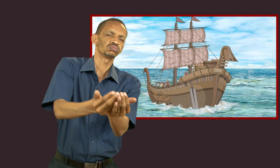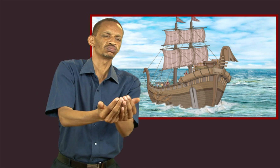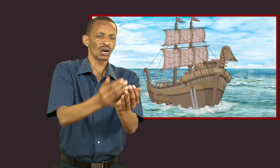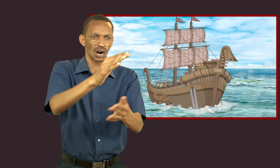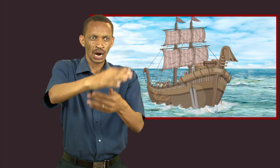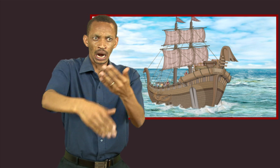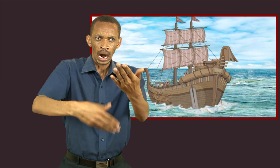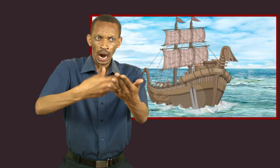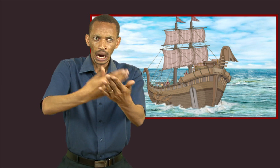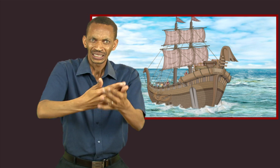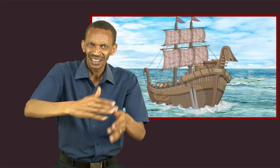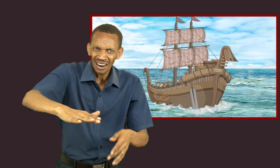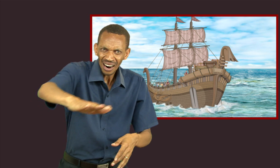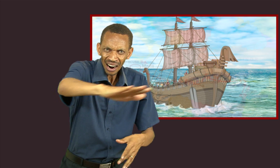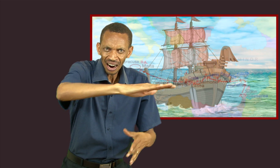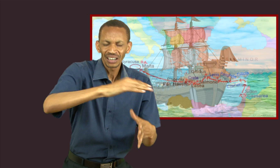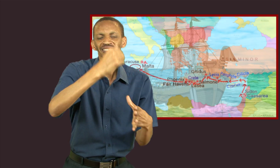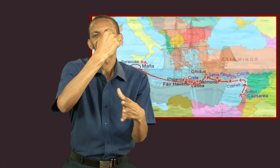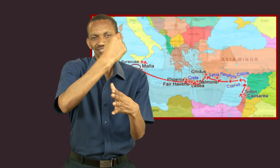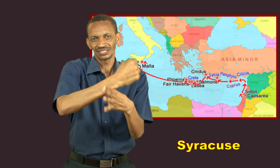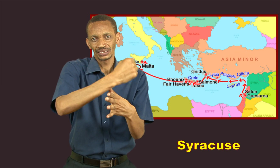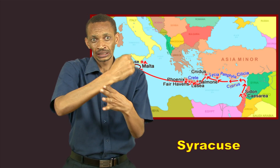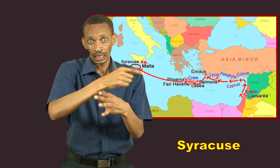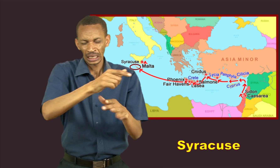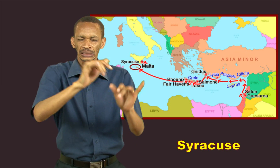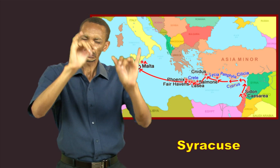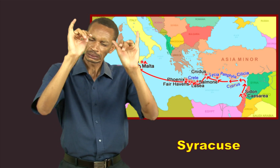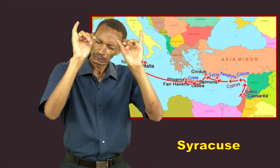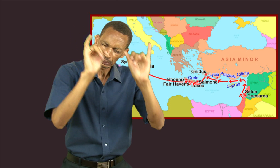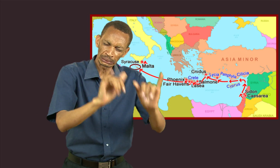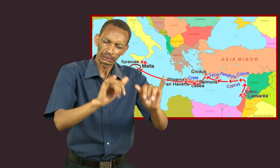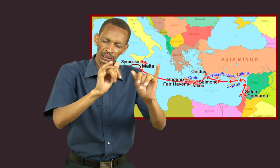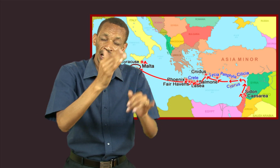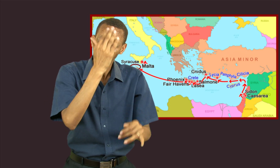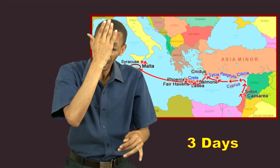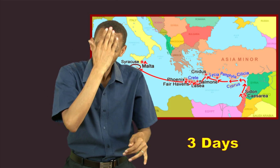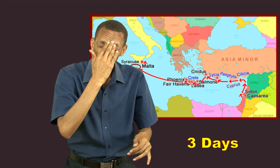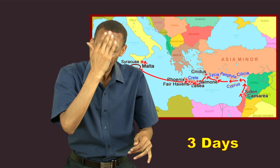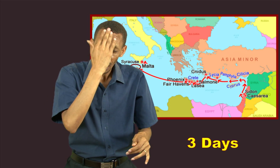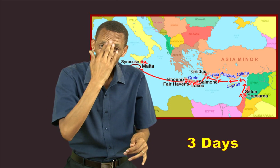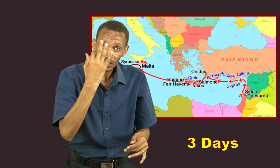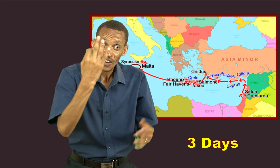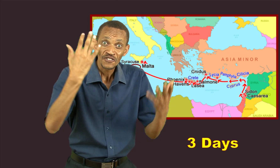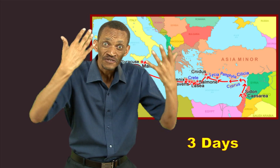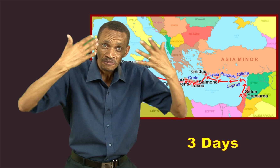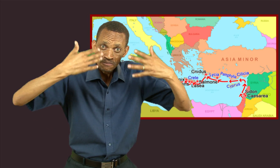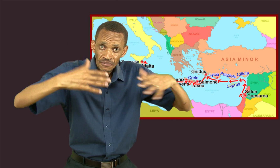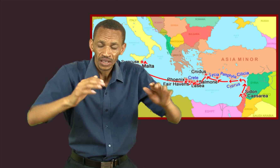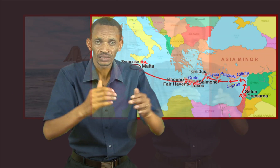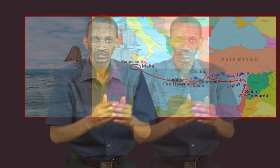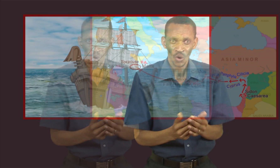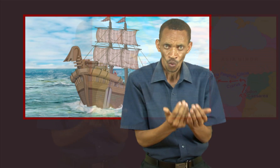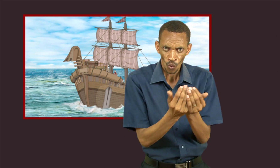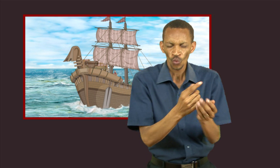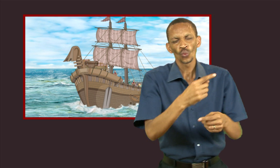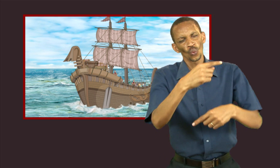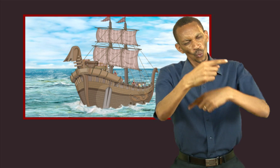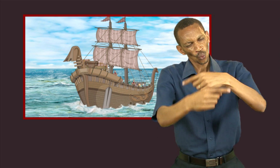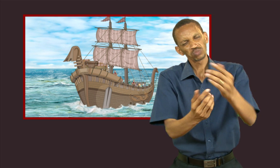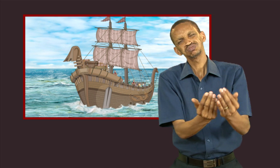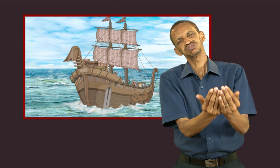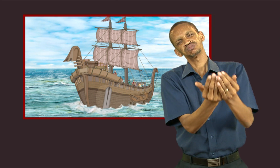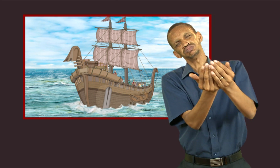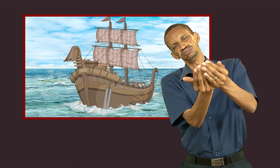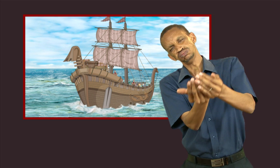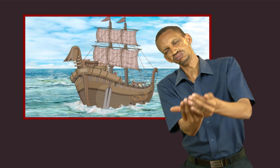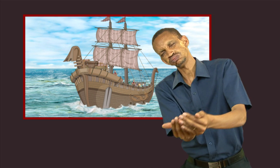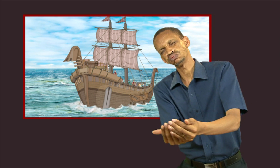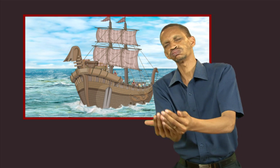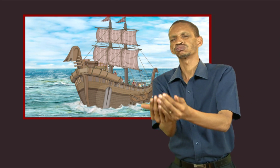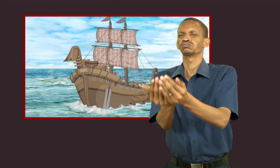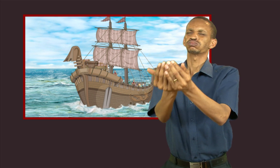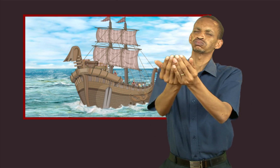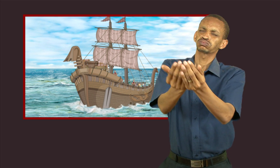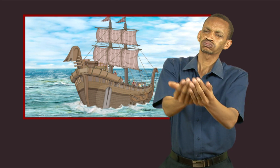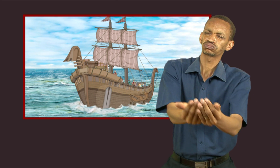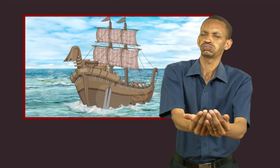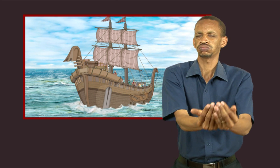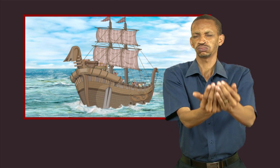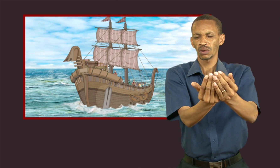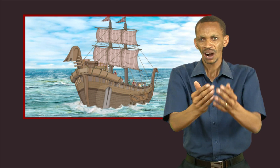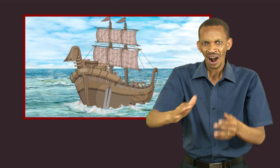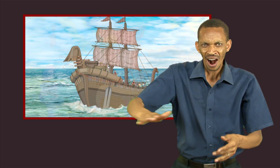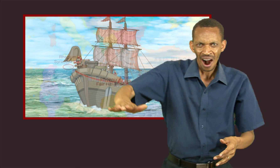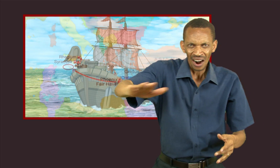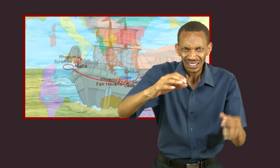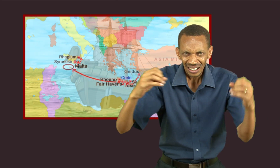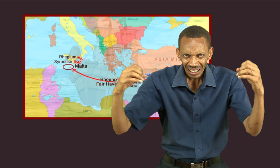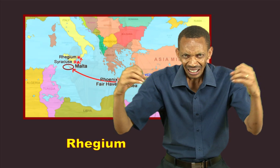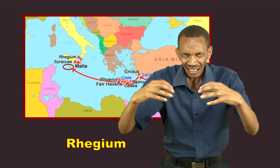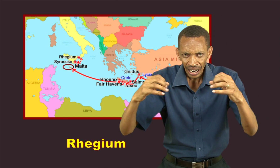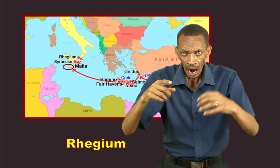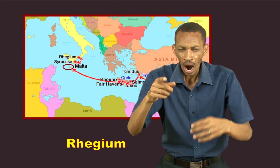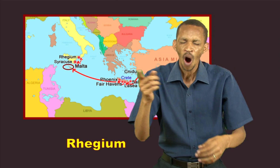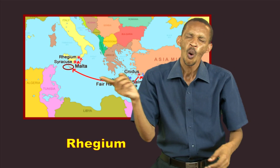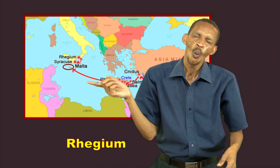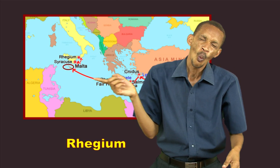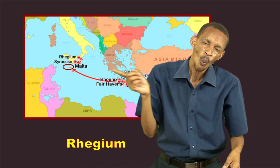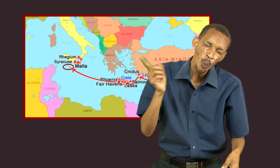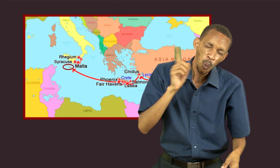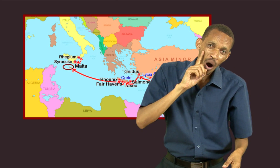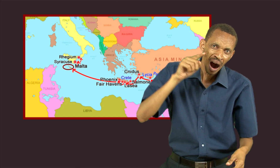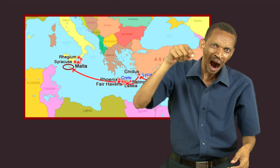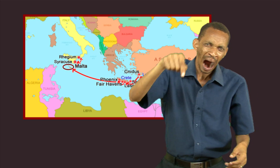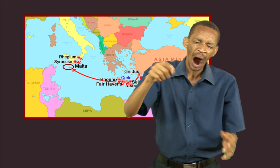Putting in at Syracuse, we stayed there three days.